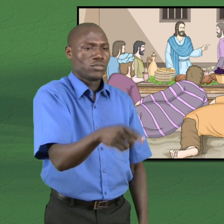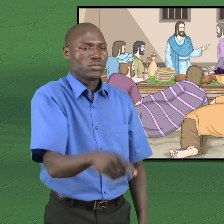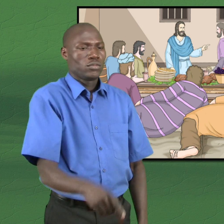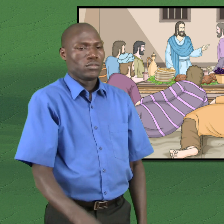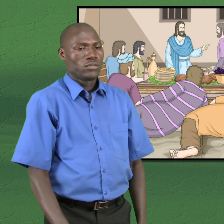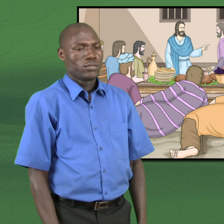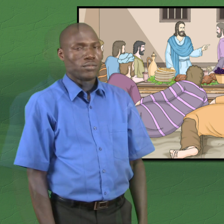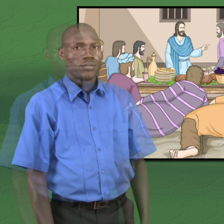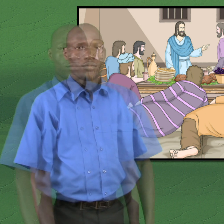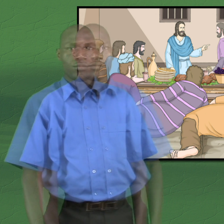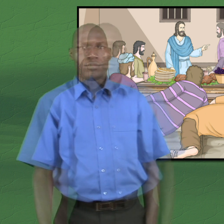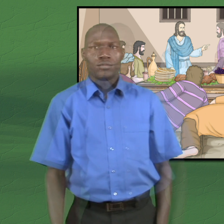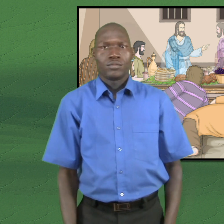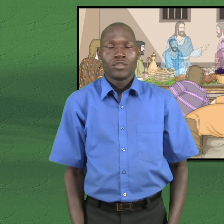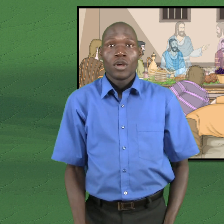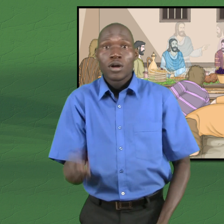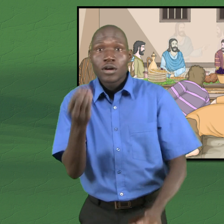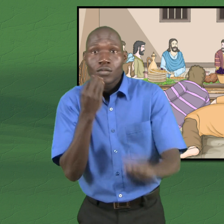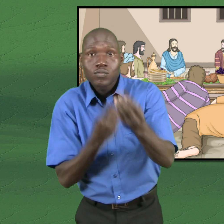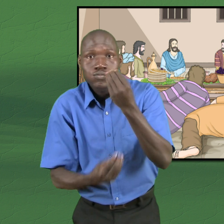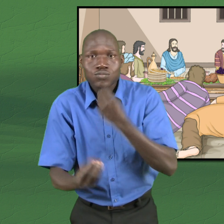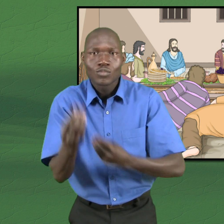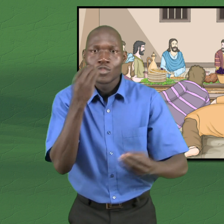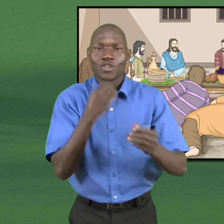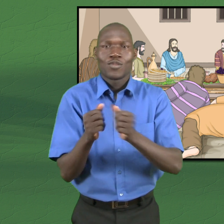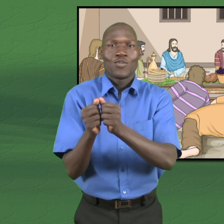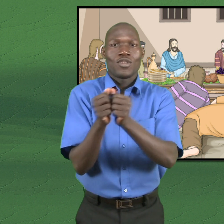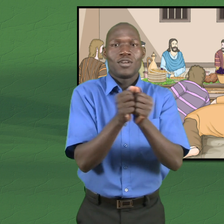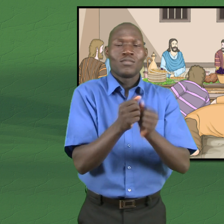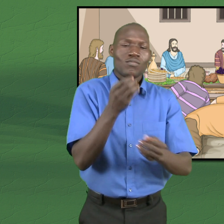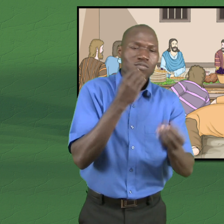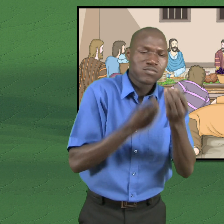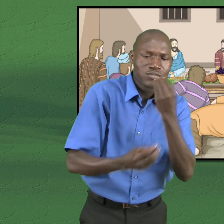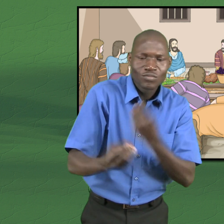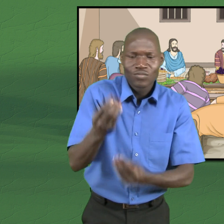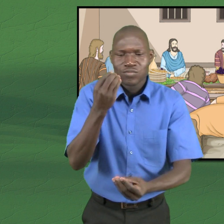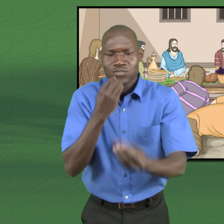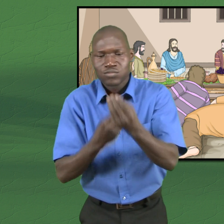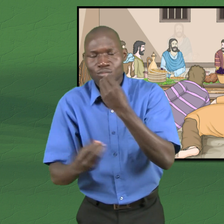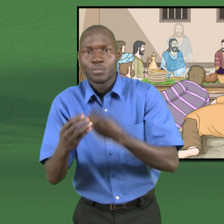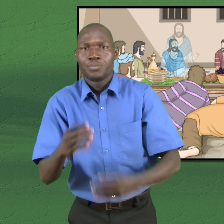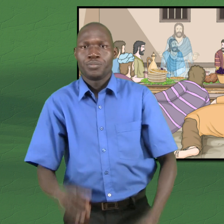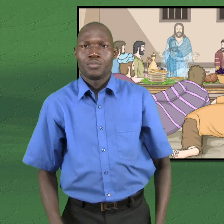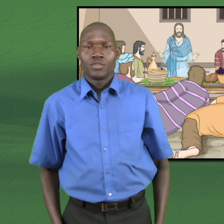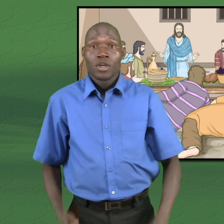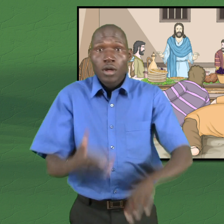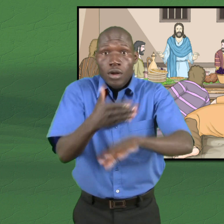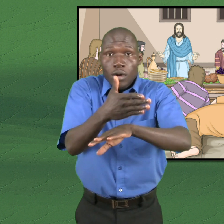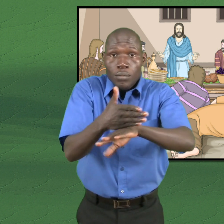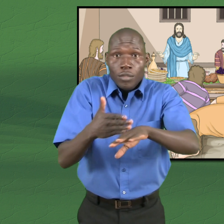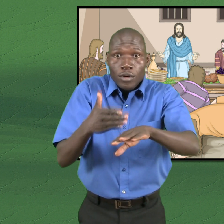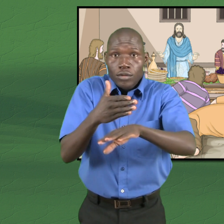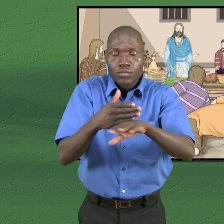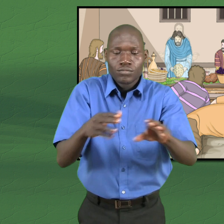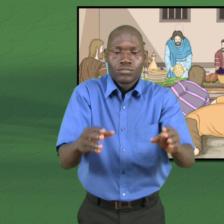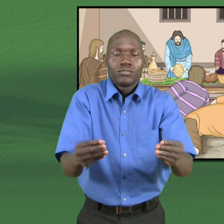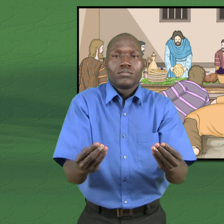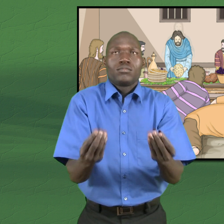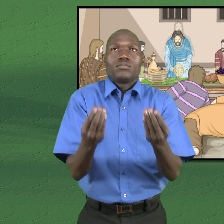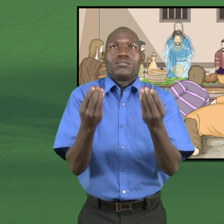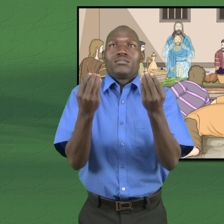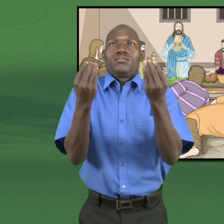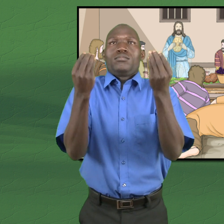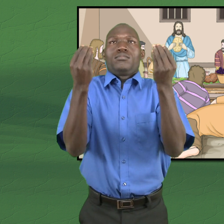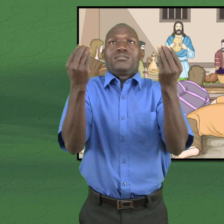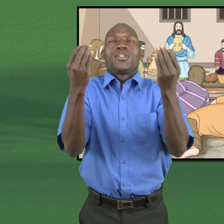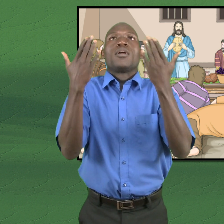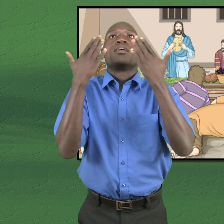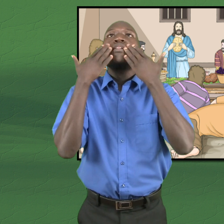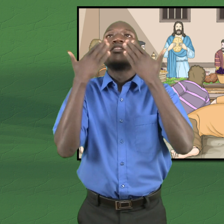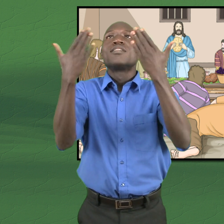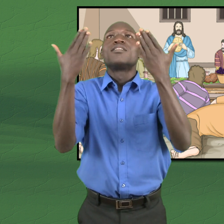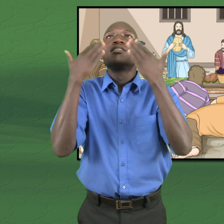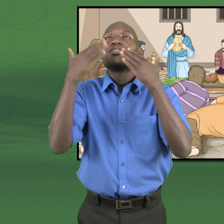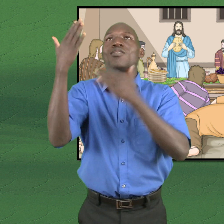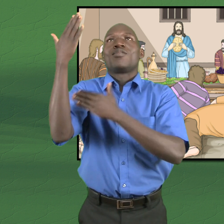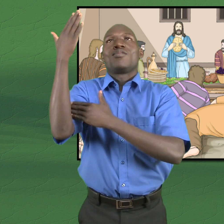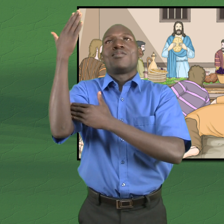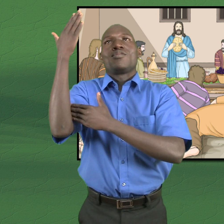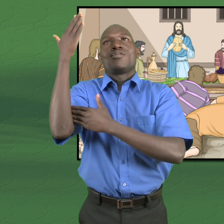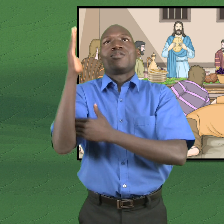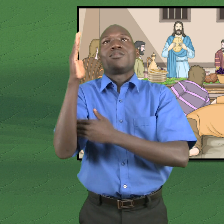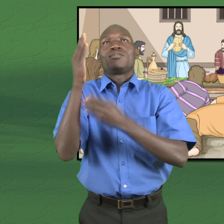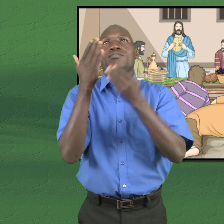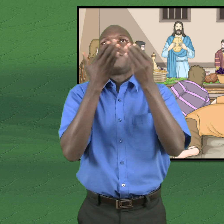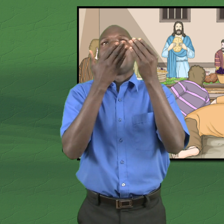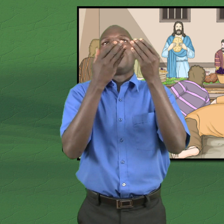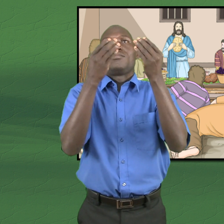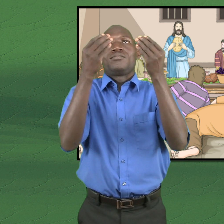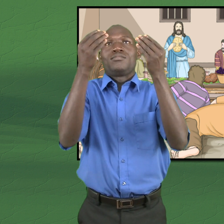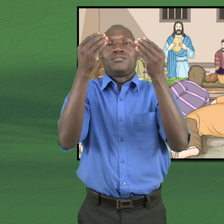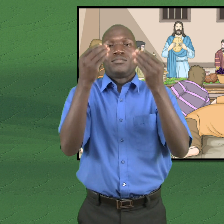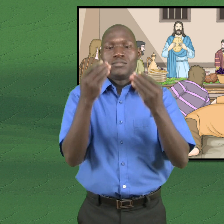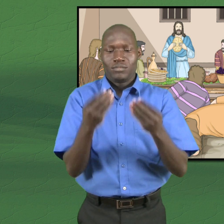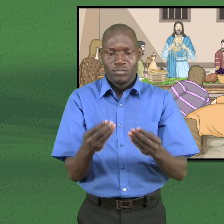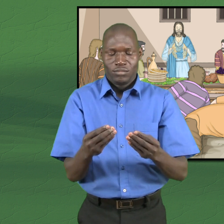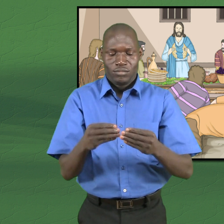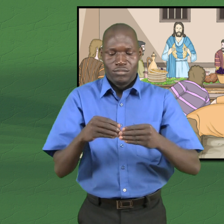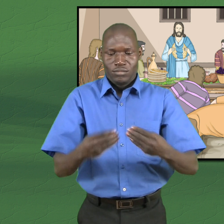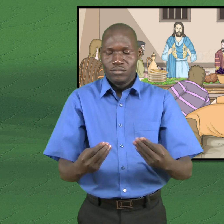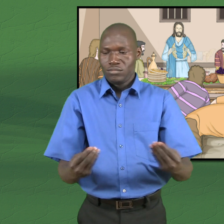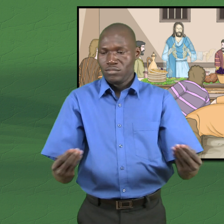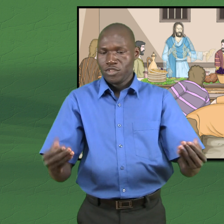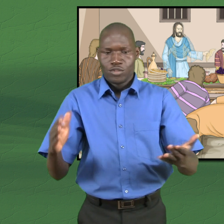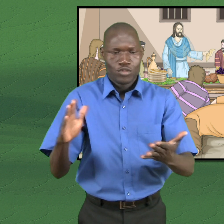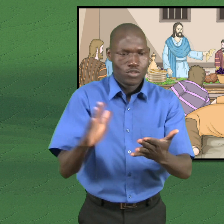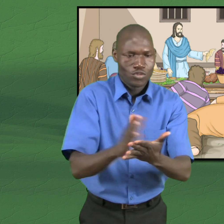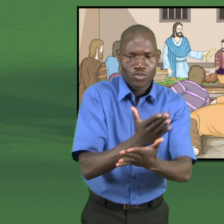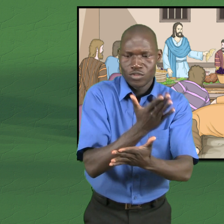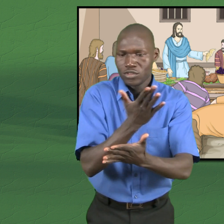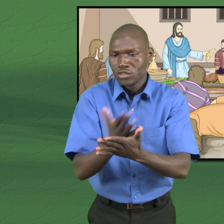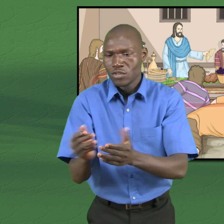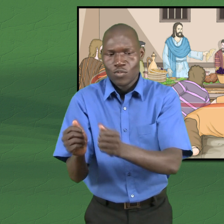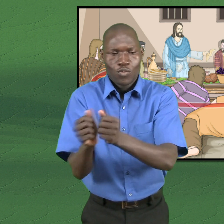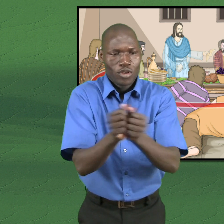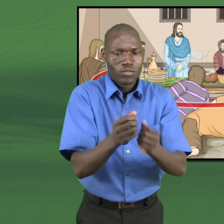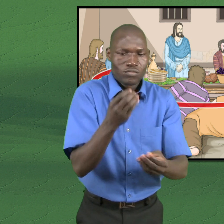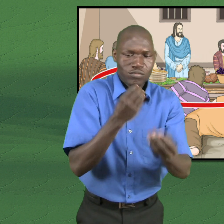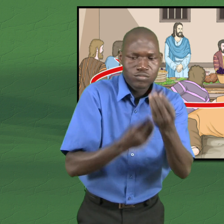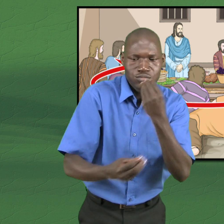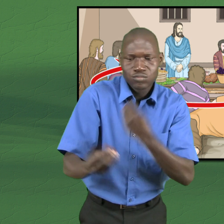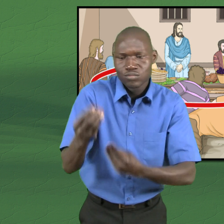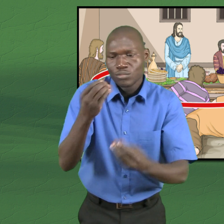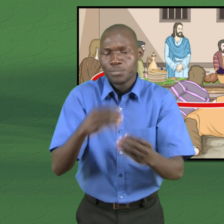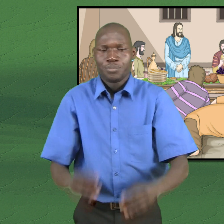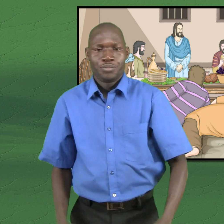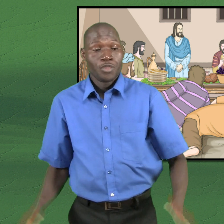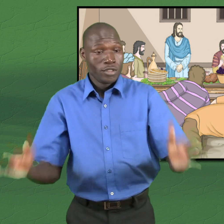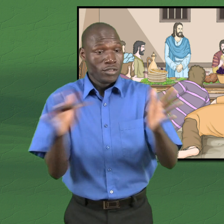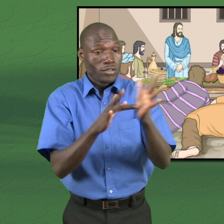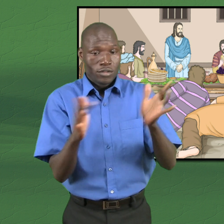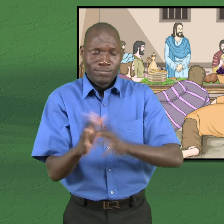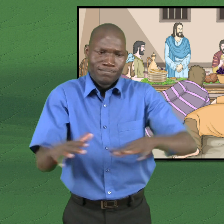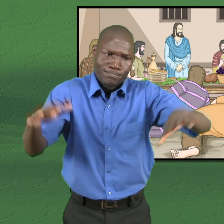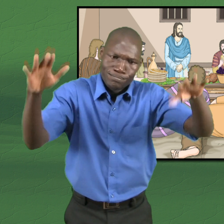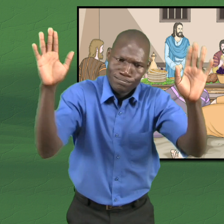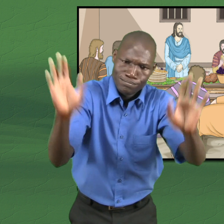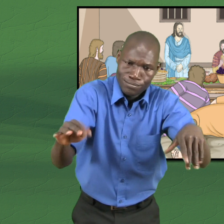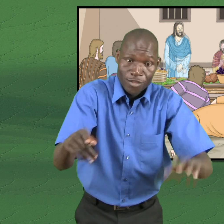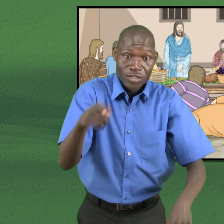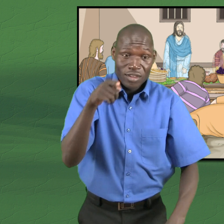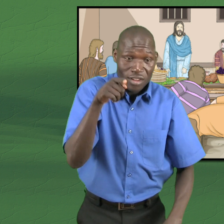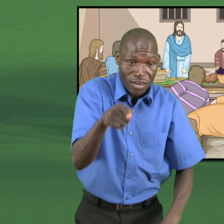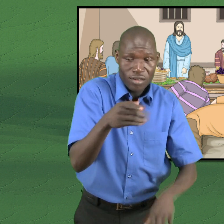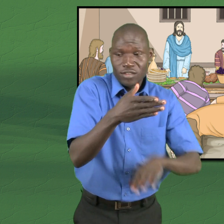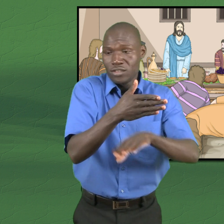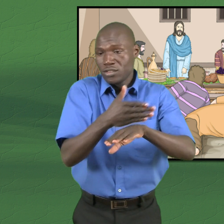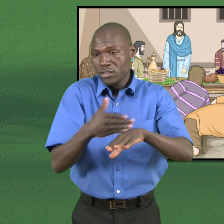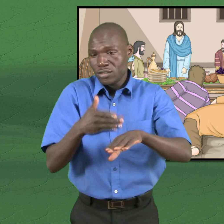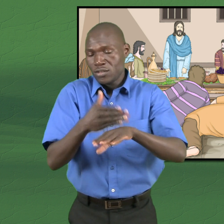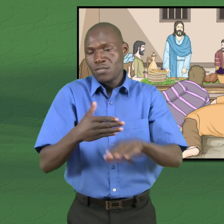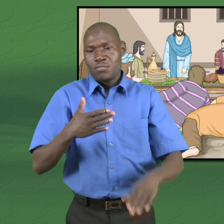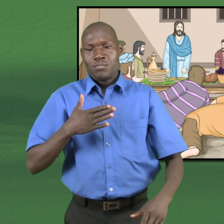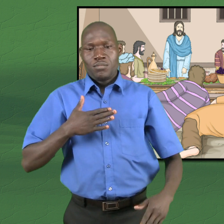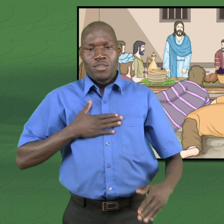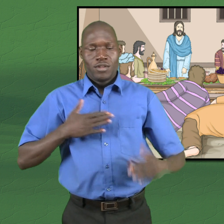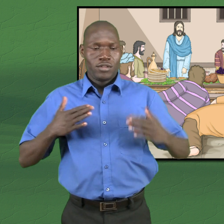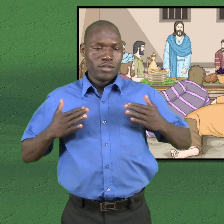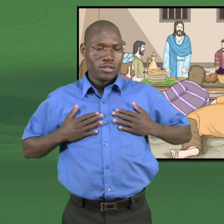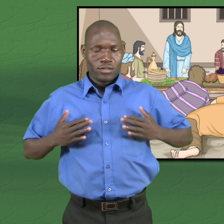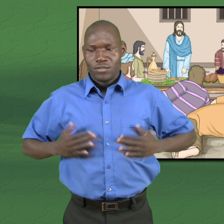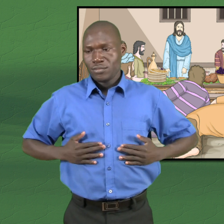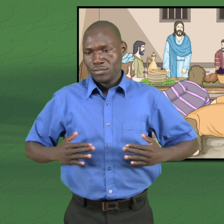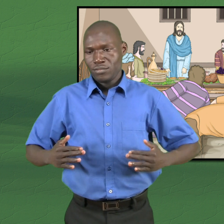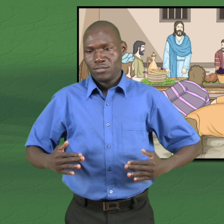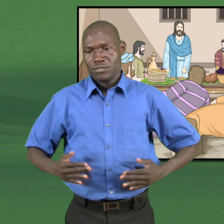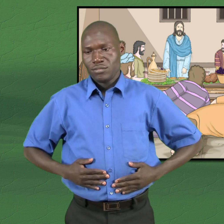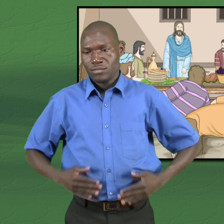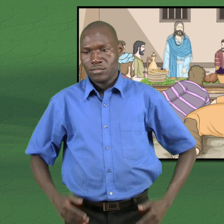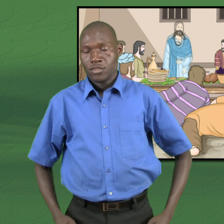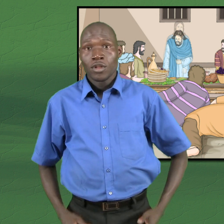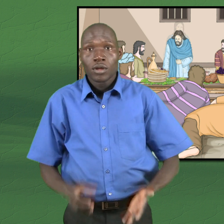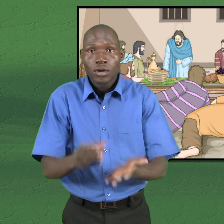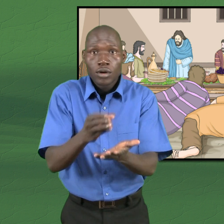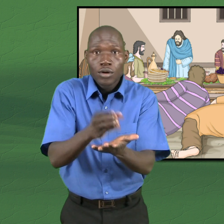While they were eating, Jesus took bread, spoke a blessing and broke it, and gave it to the disciples, saying, “Take and eat;